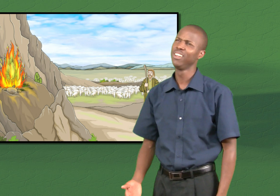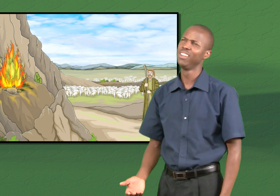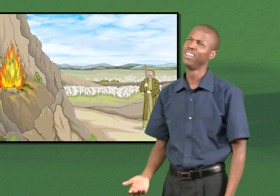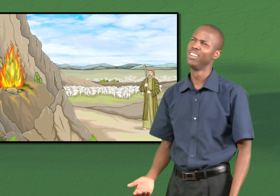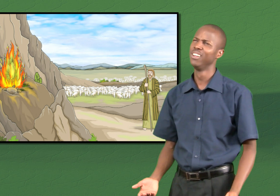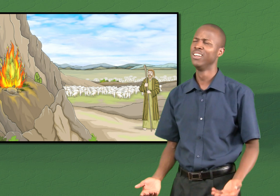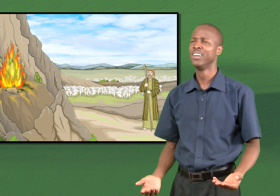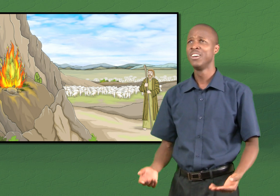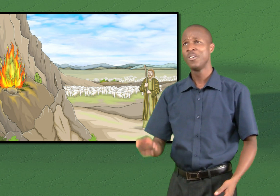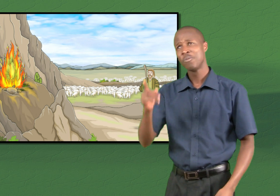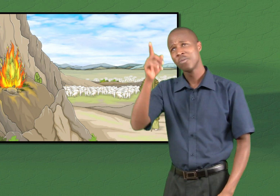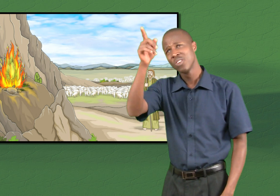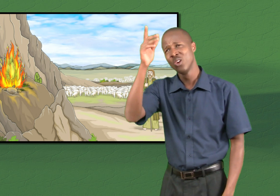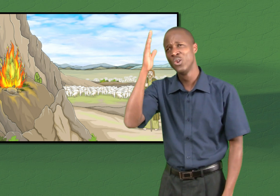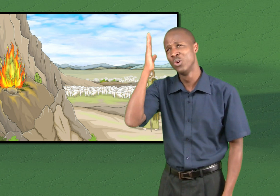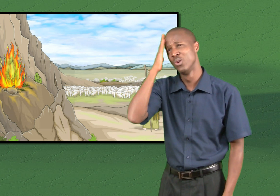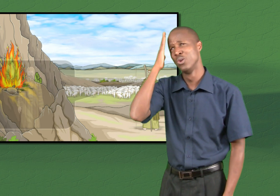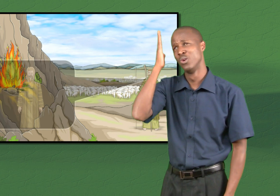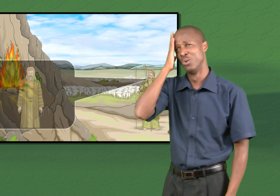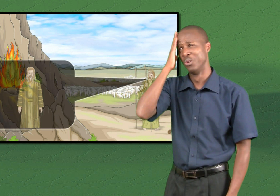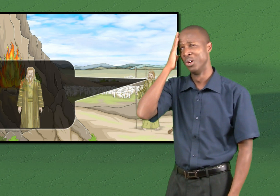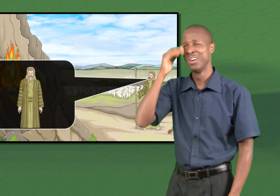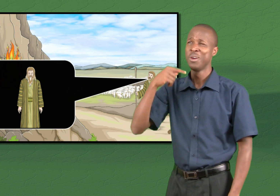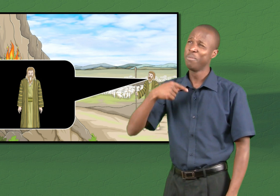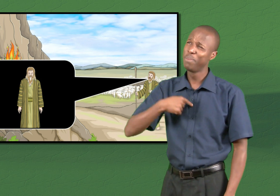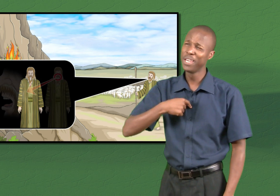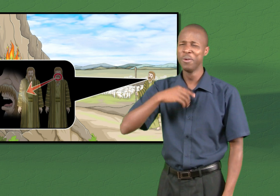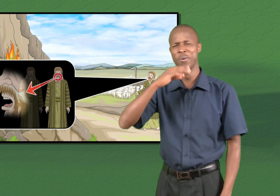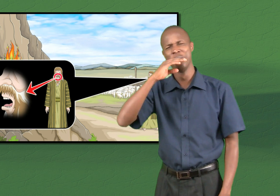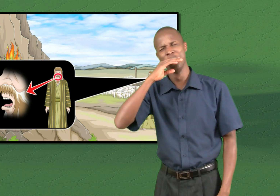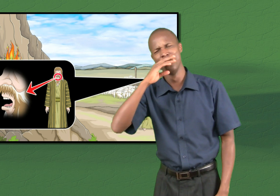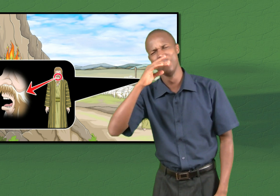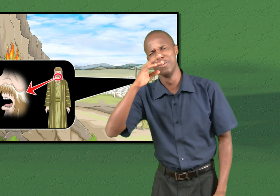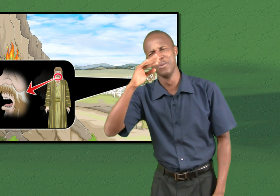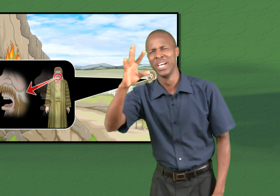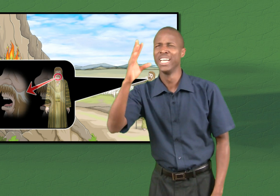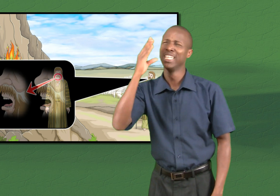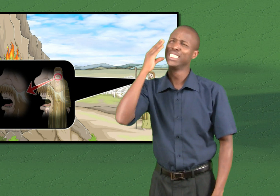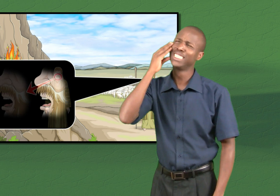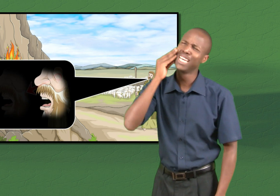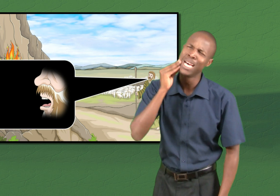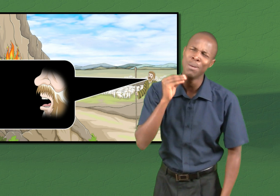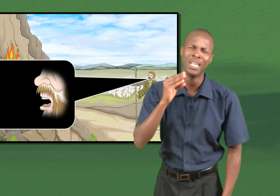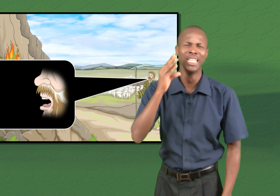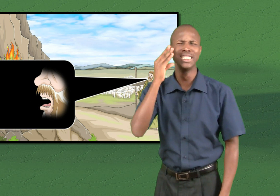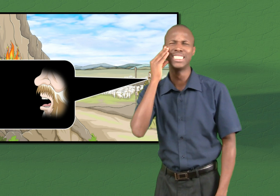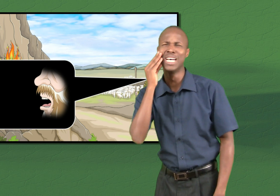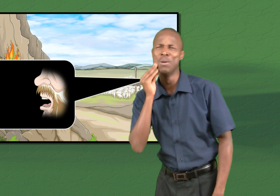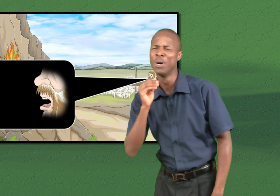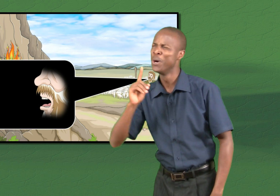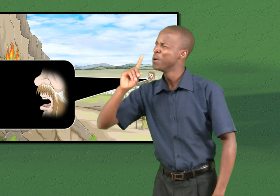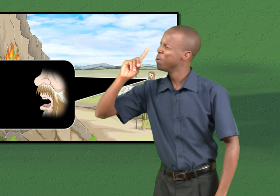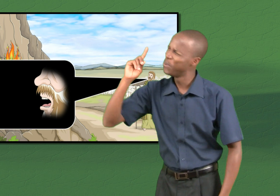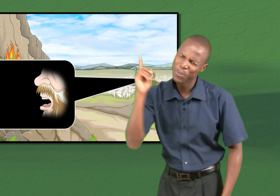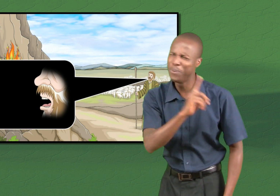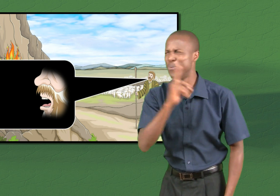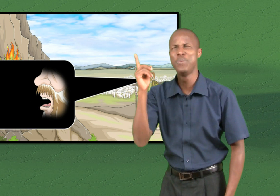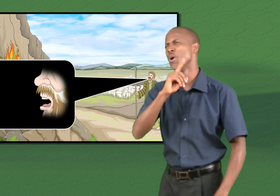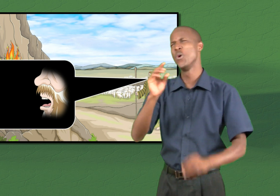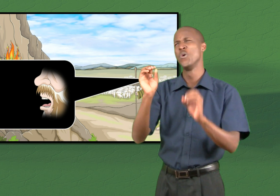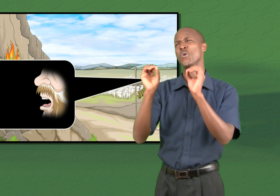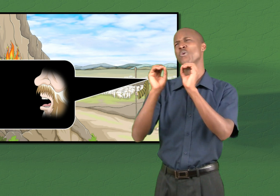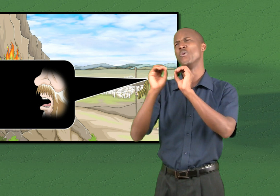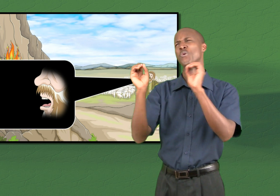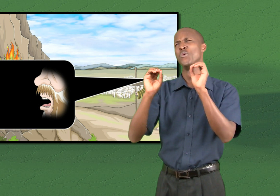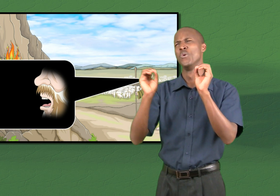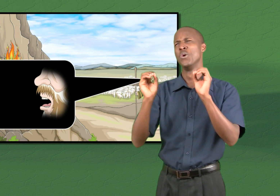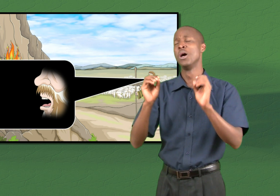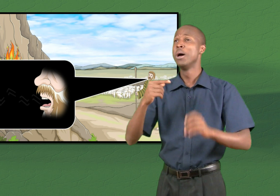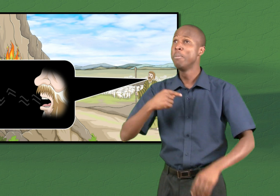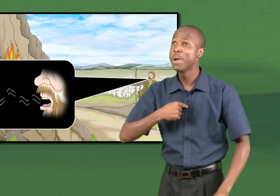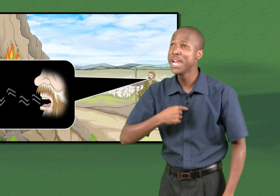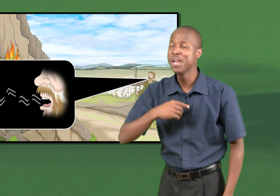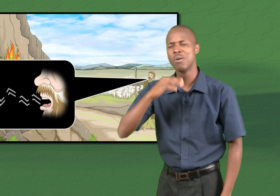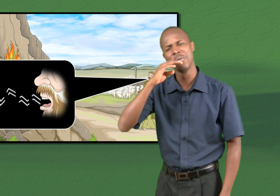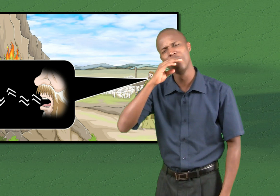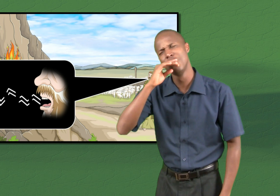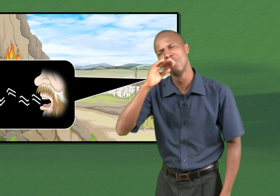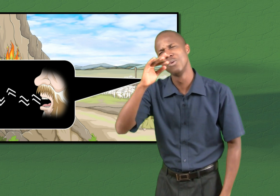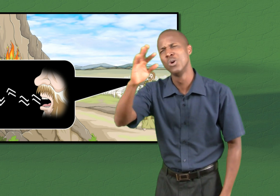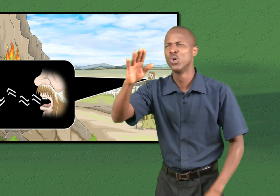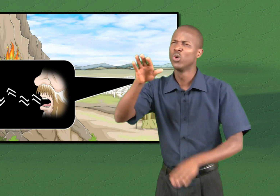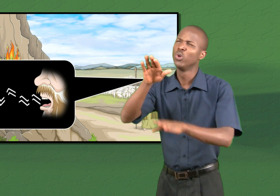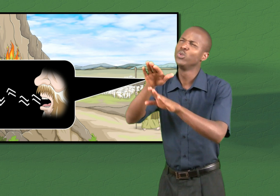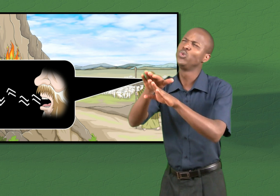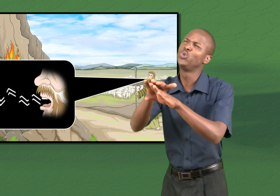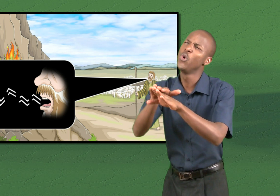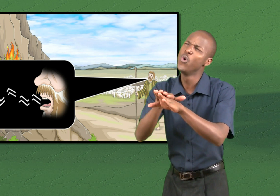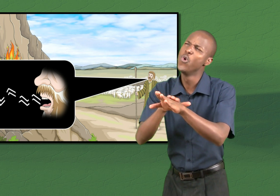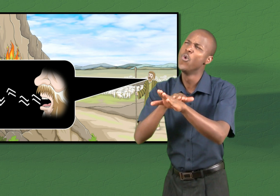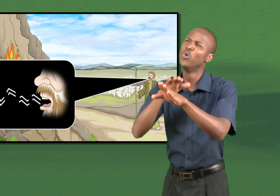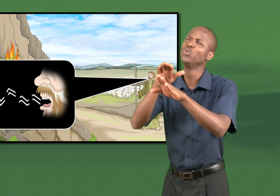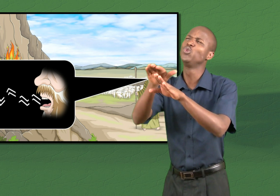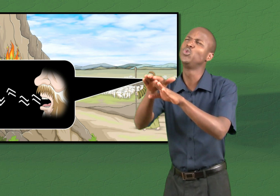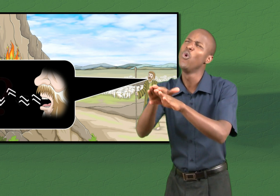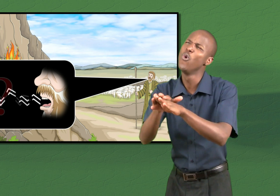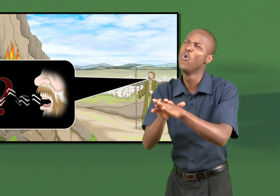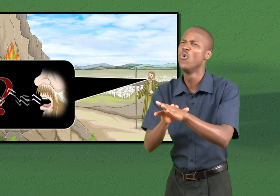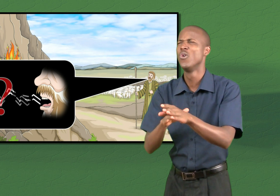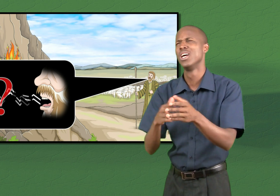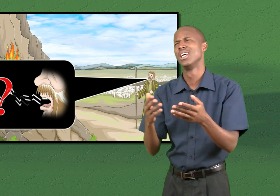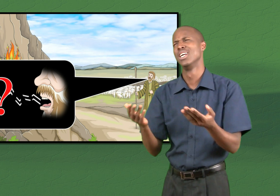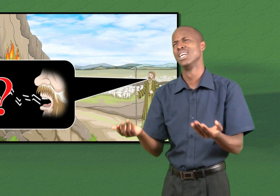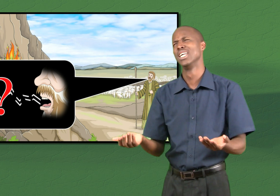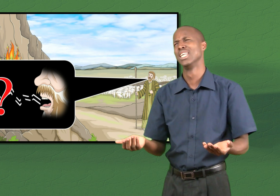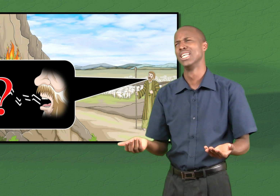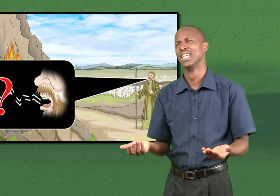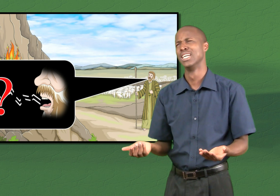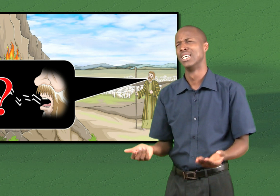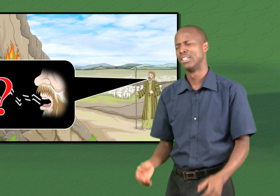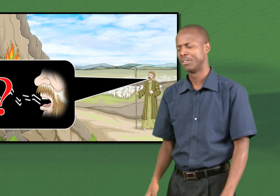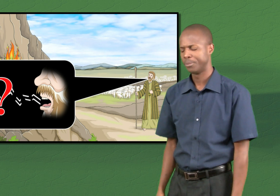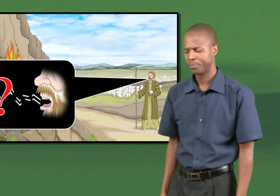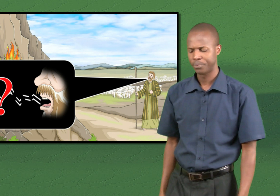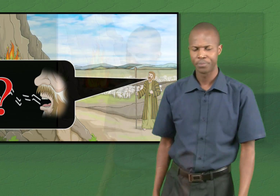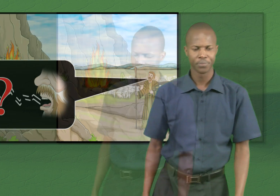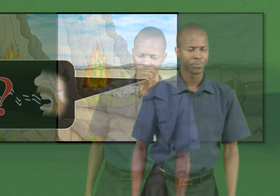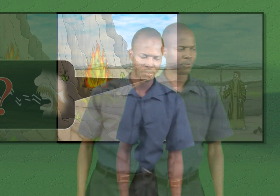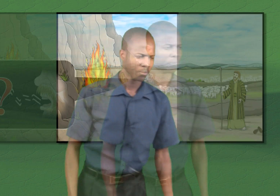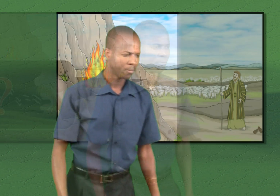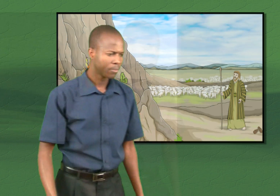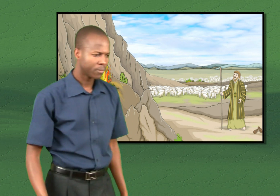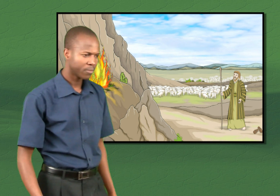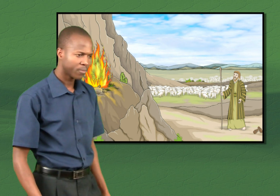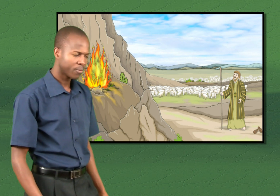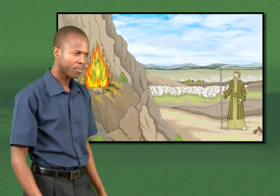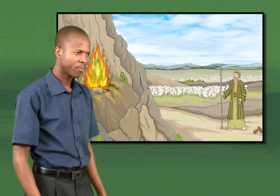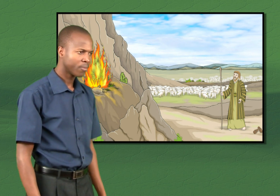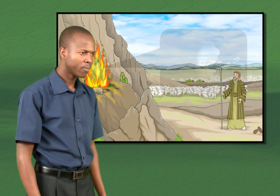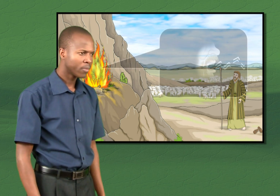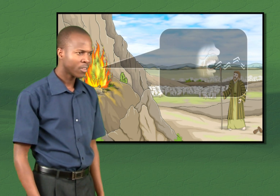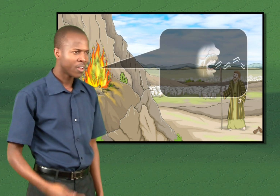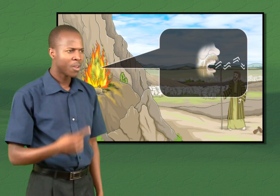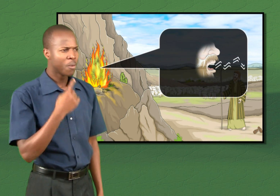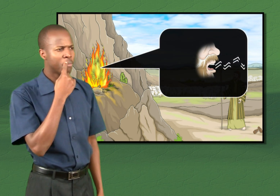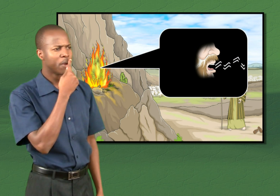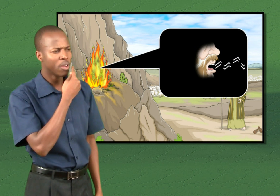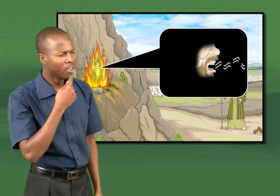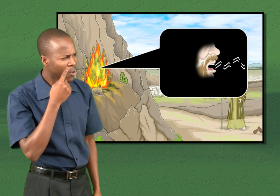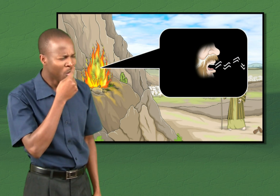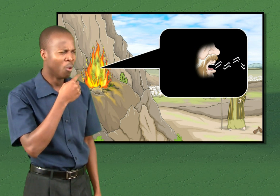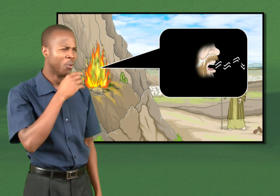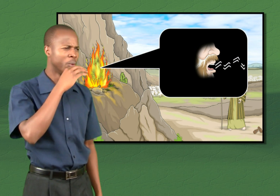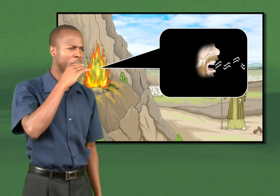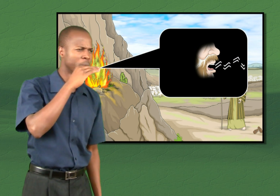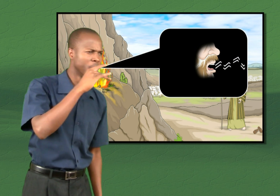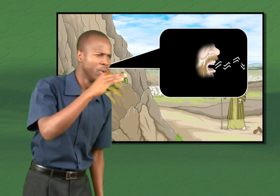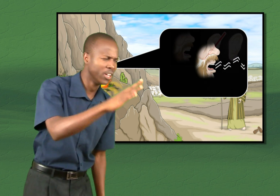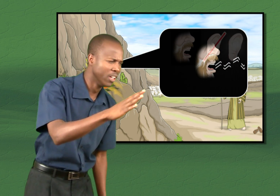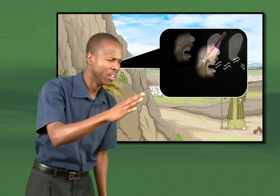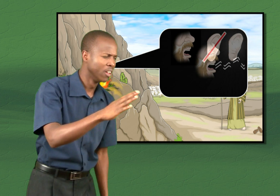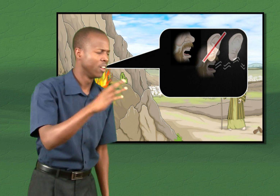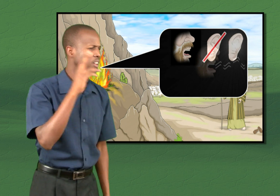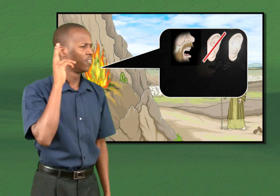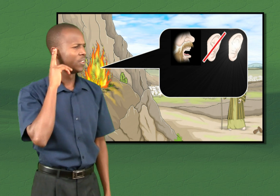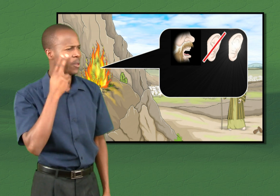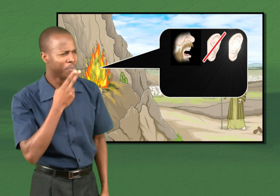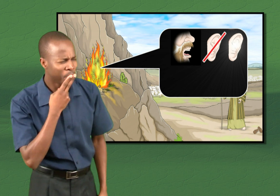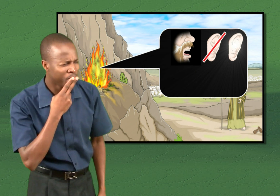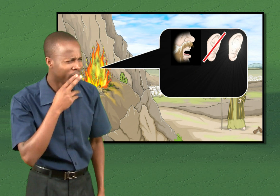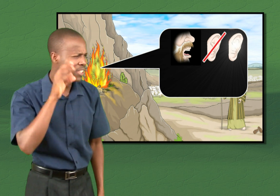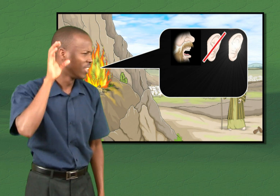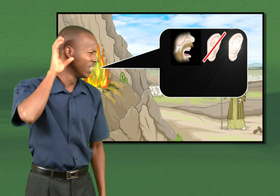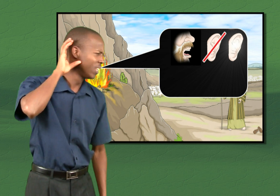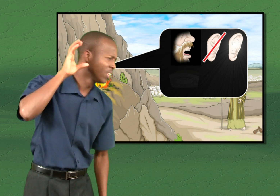“Please, Lord,” Moses replied, “I have never been eloquent, neither in the past nor since You have spoken to Your servant, for I am slow of speech and tongue.” And the LORD said to him, “Who gave man his mouth?